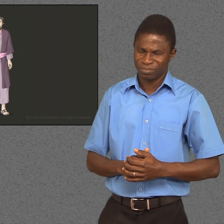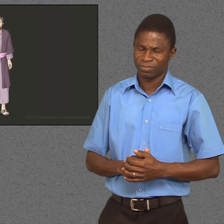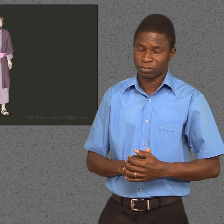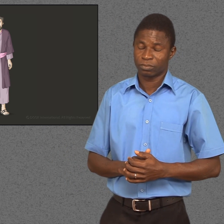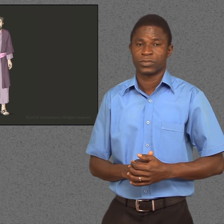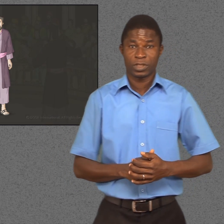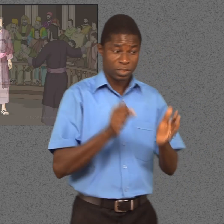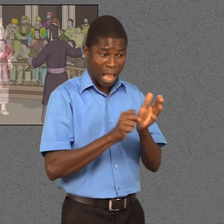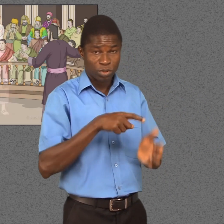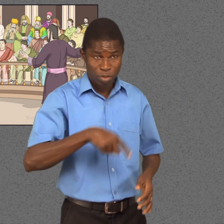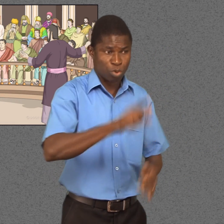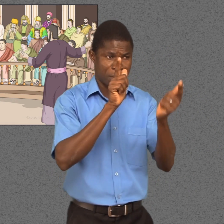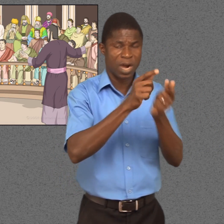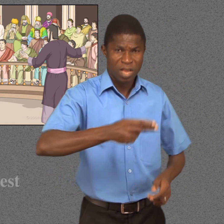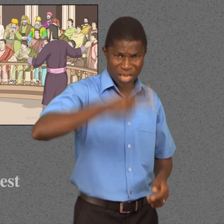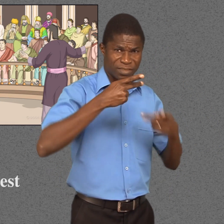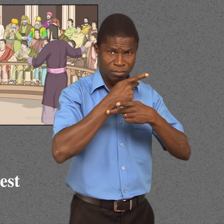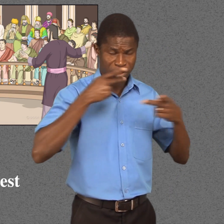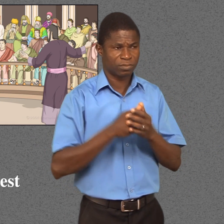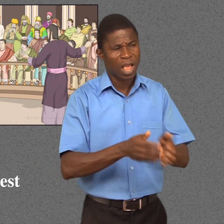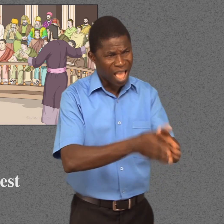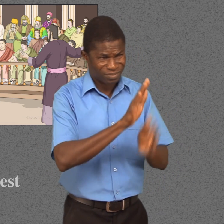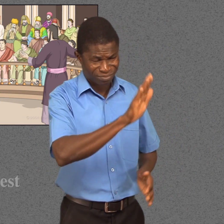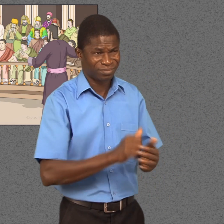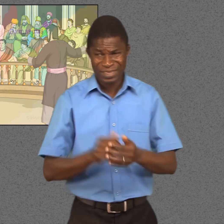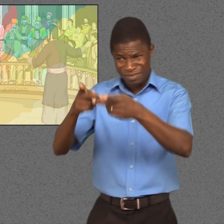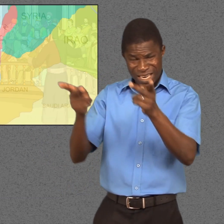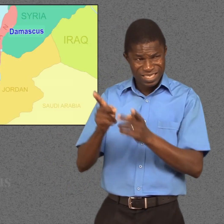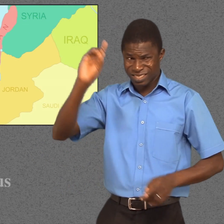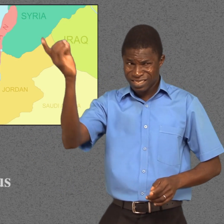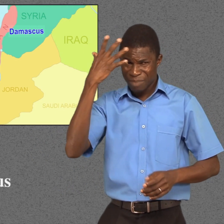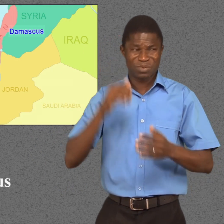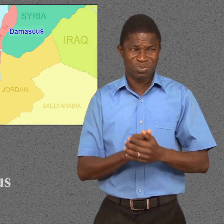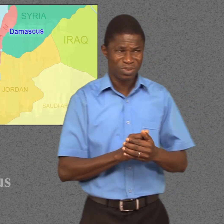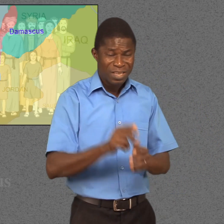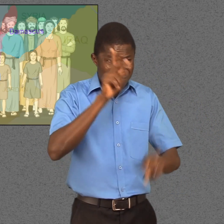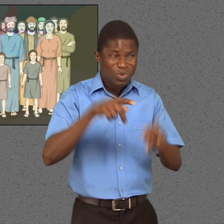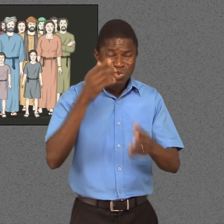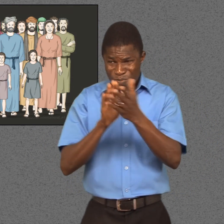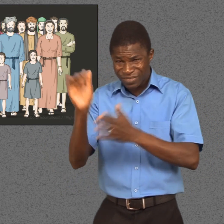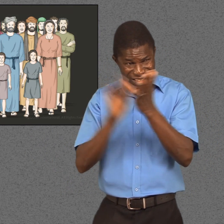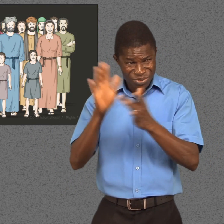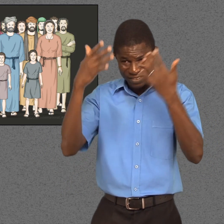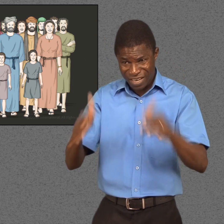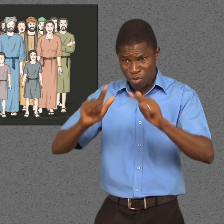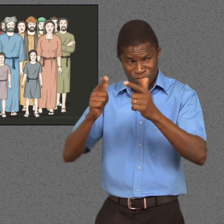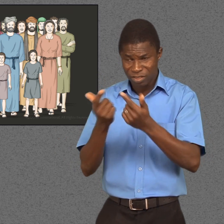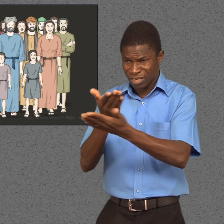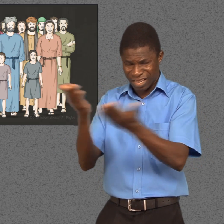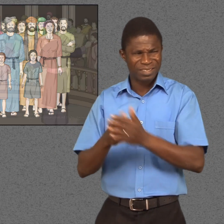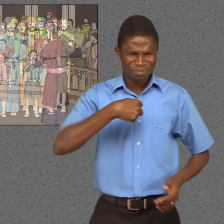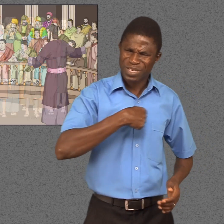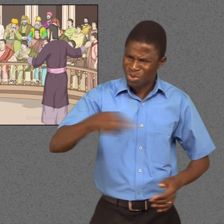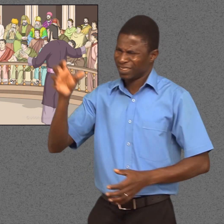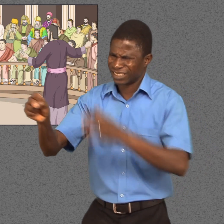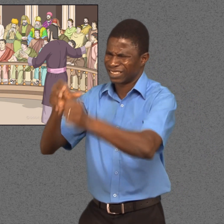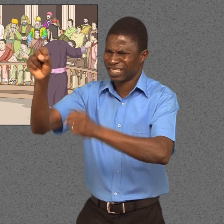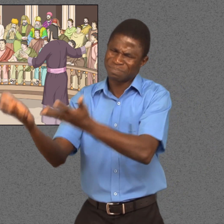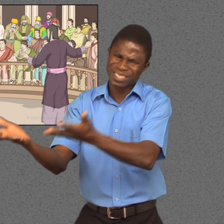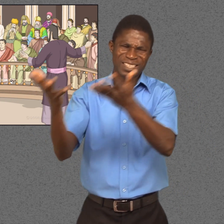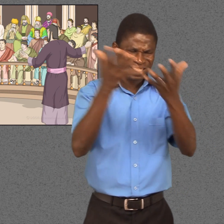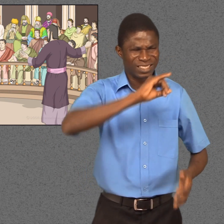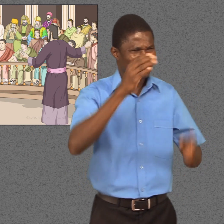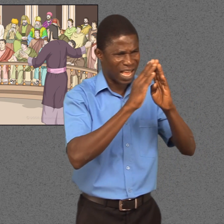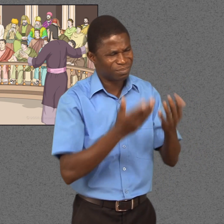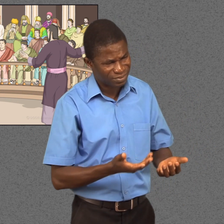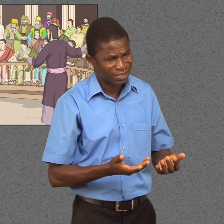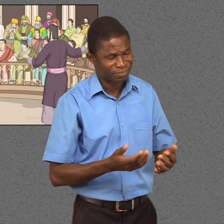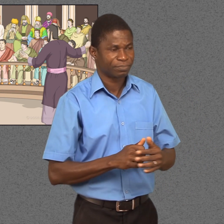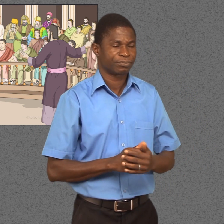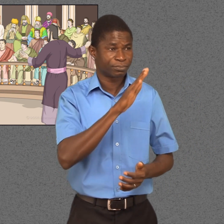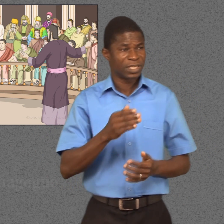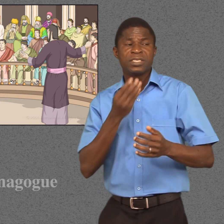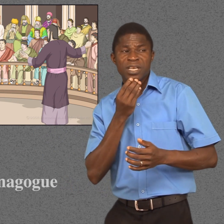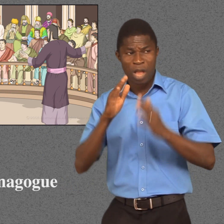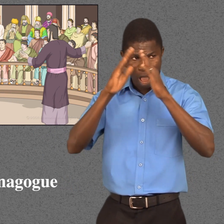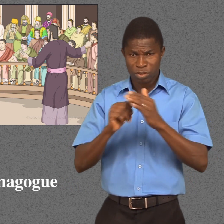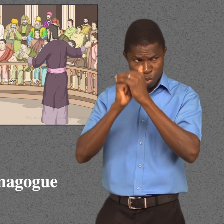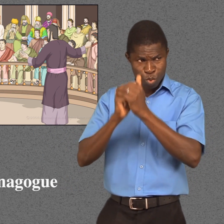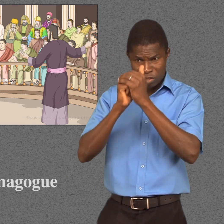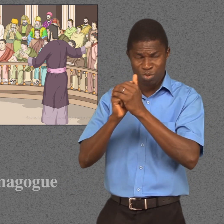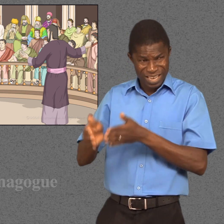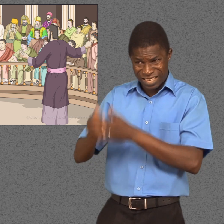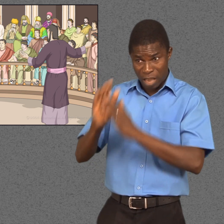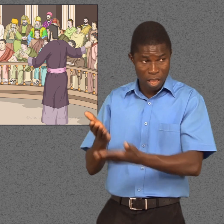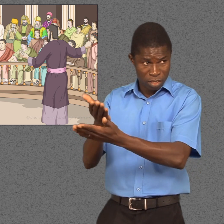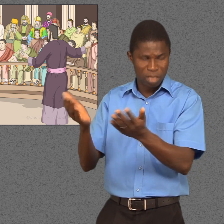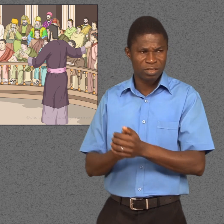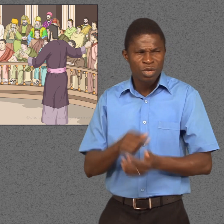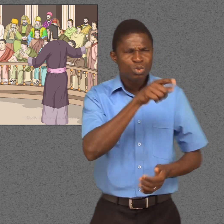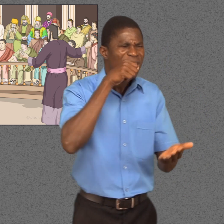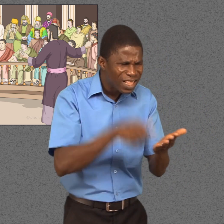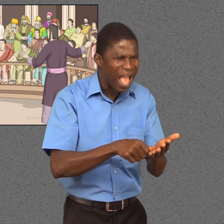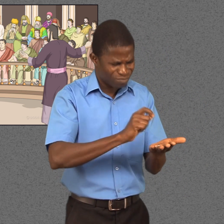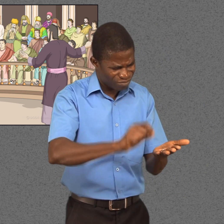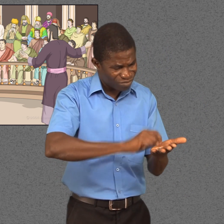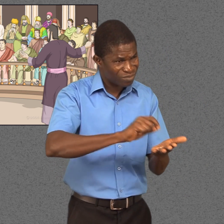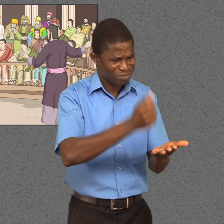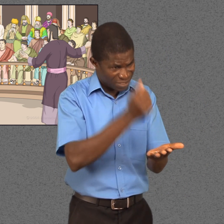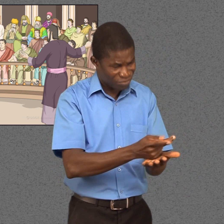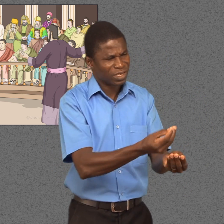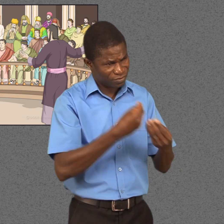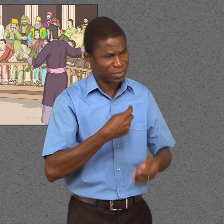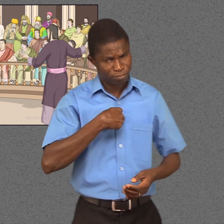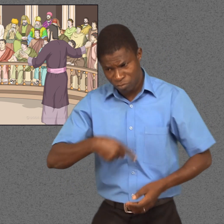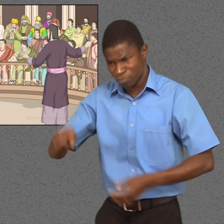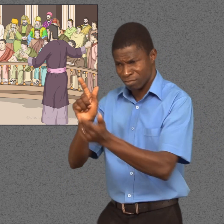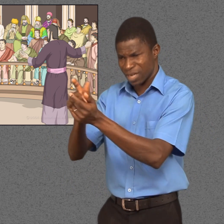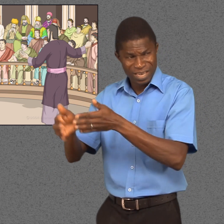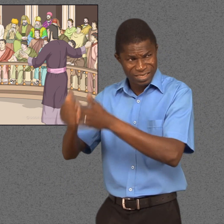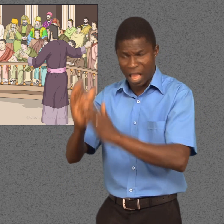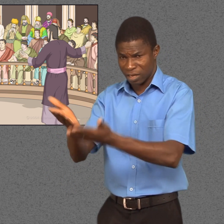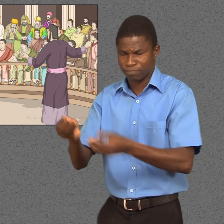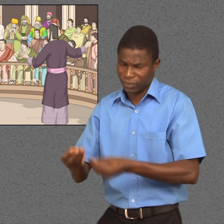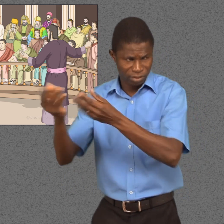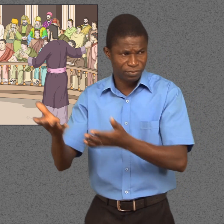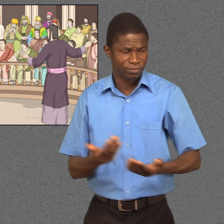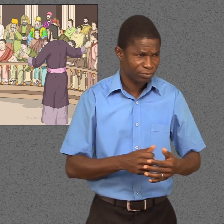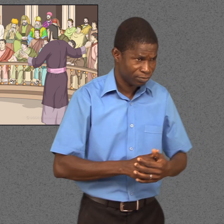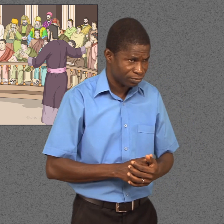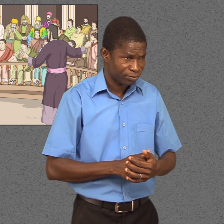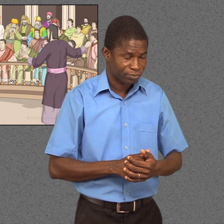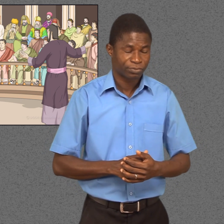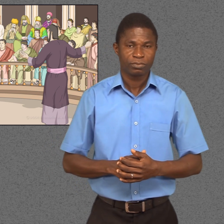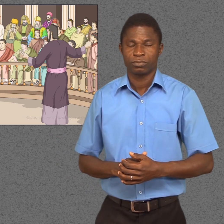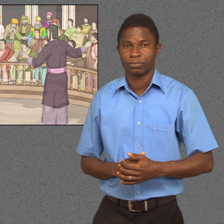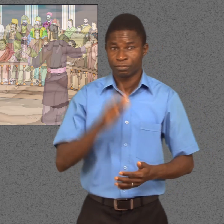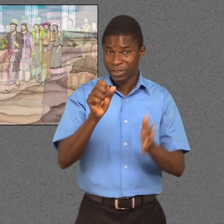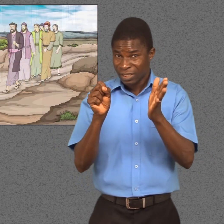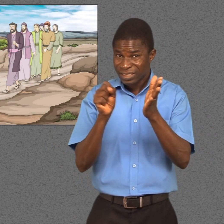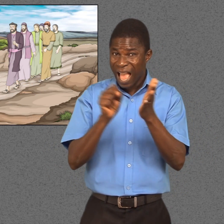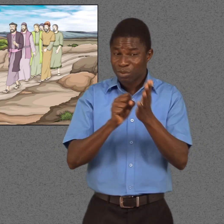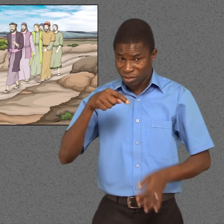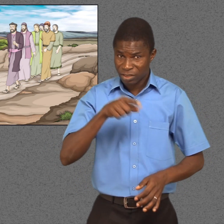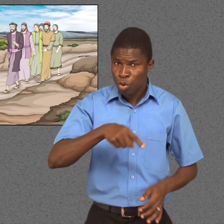He approached the high priest and requested letters to the synagogues in Damascus, so that if he found any men or women belonging to the Way, he could bring them as prisoners to Jerusalem.